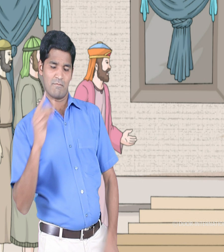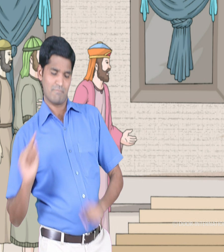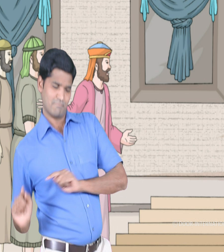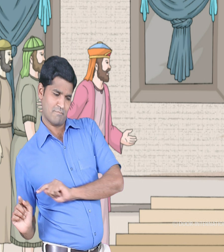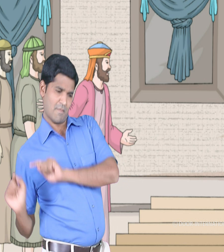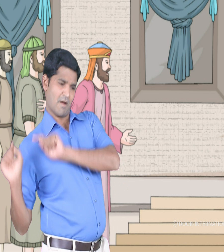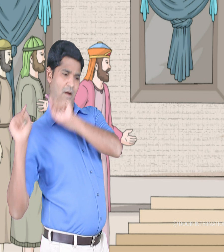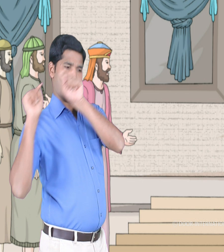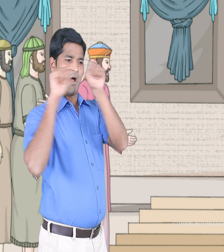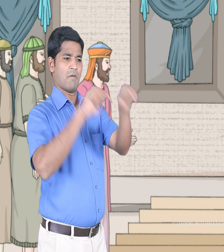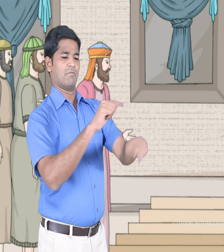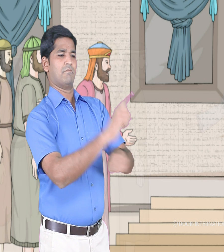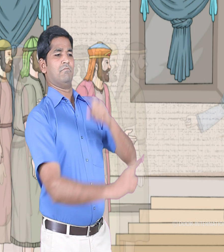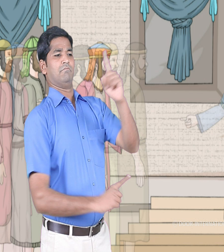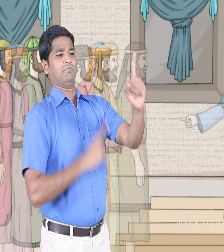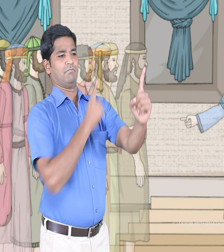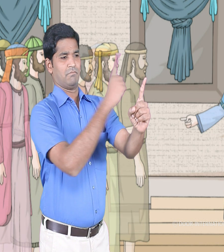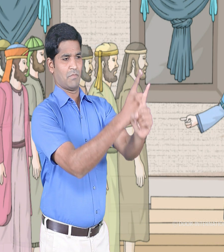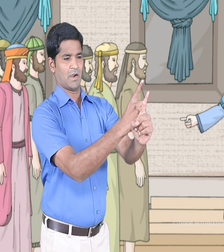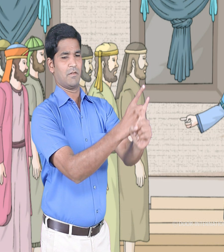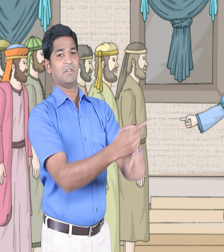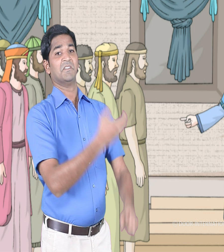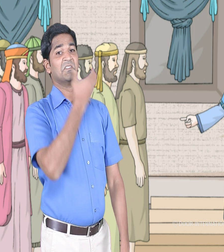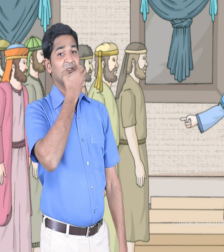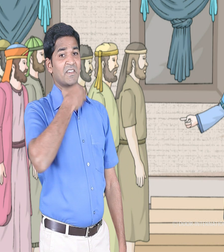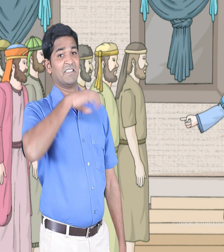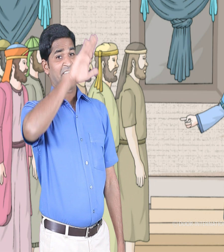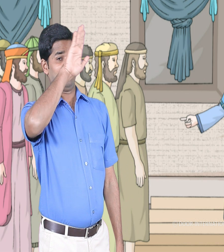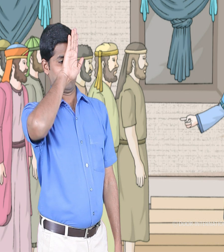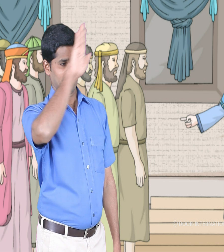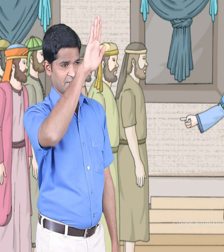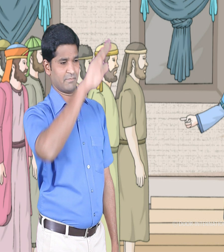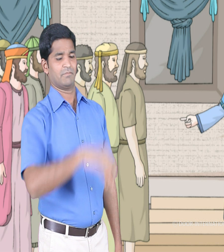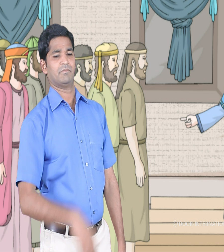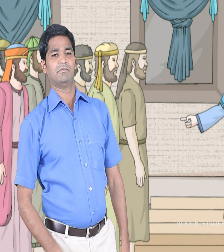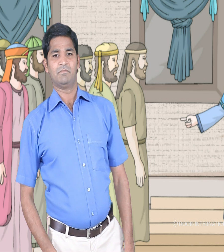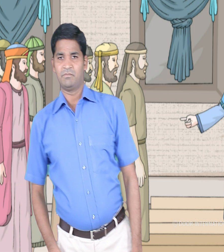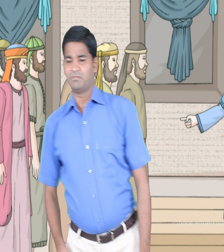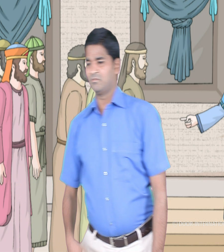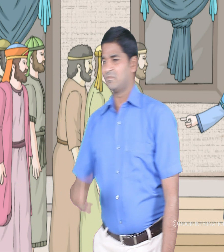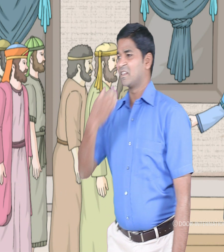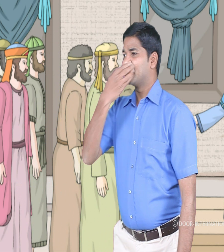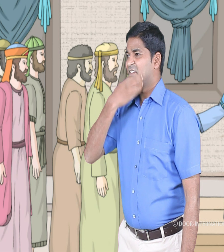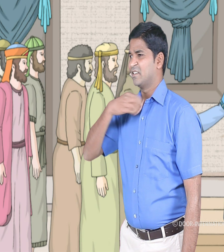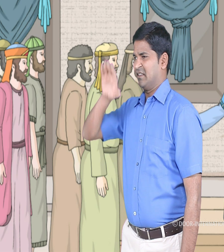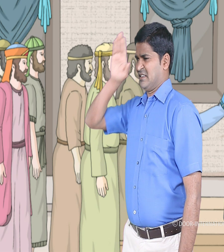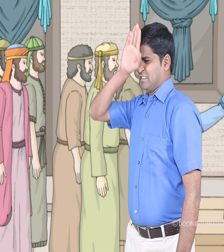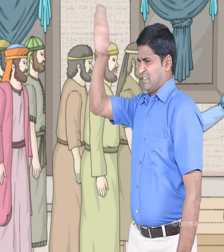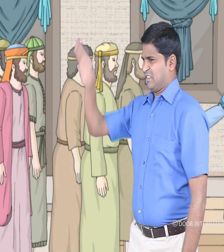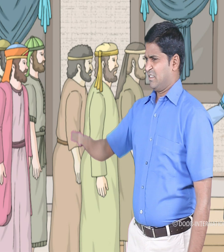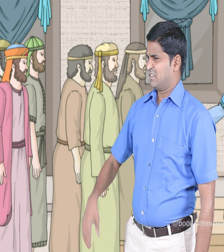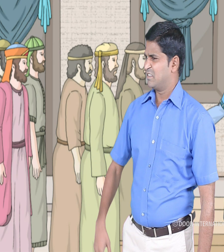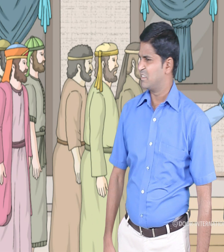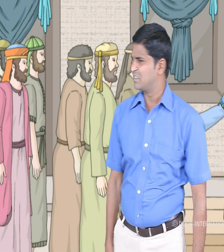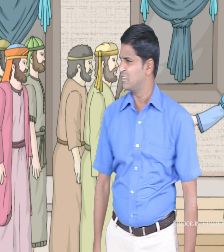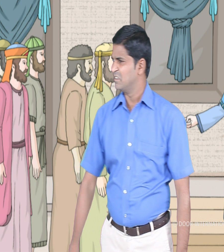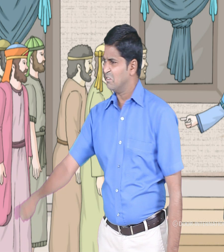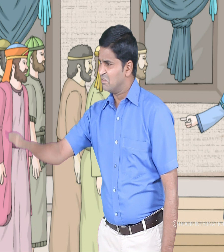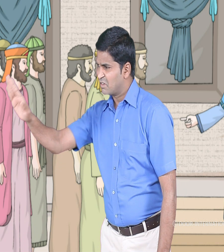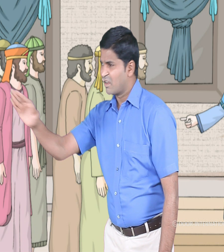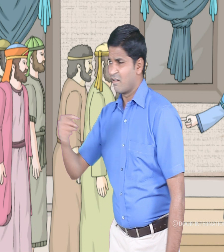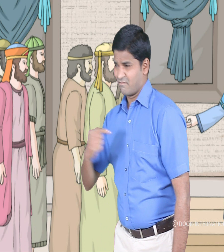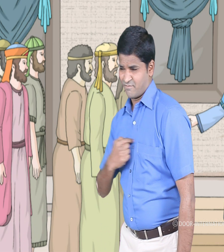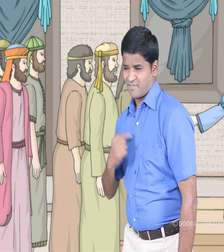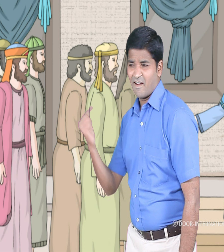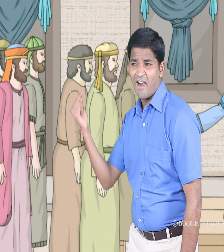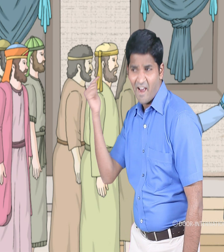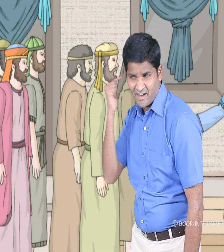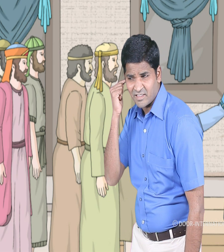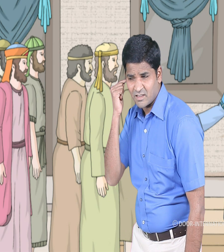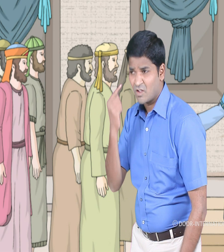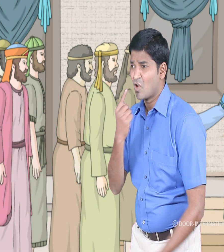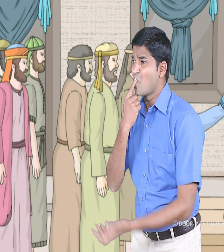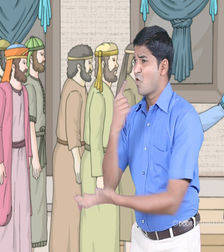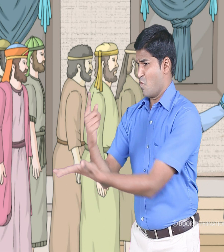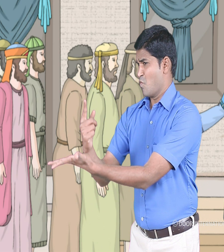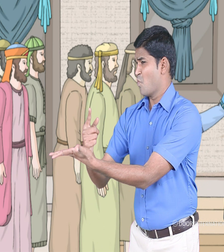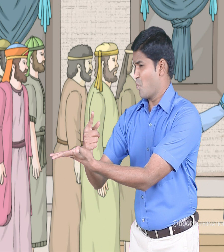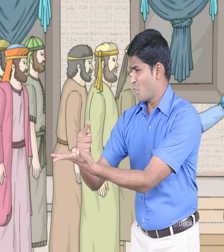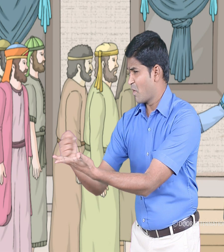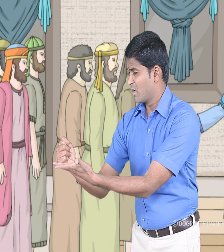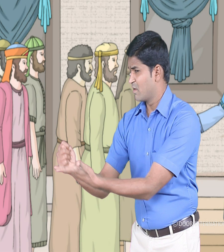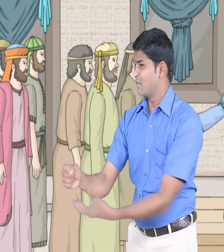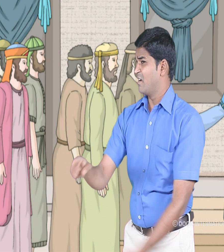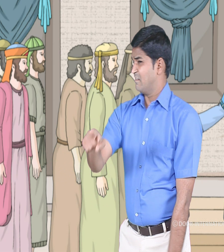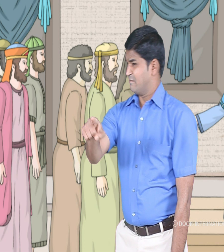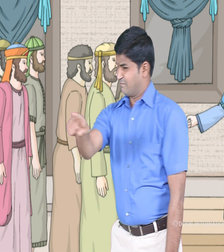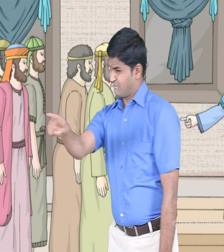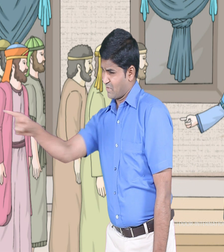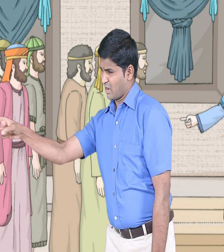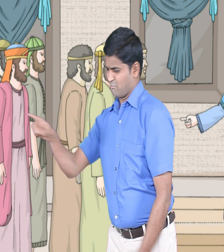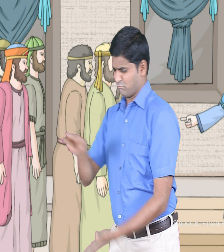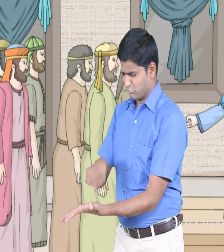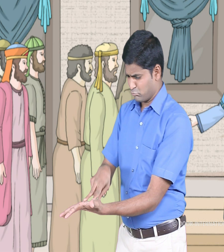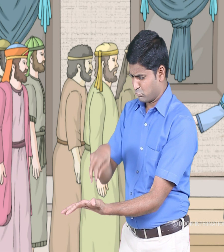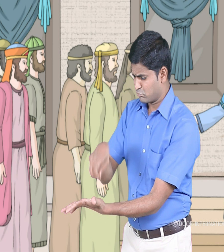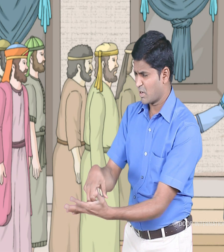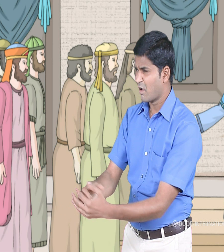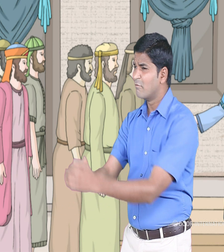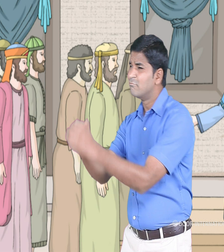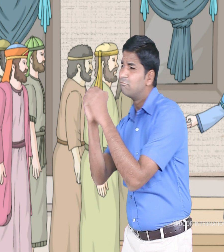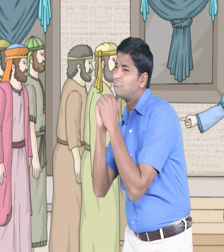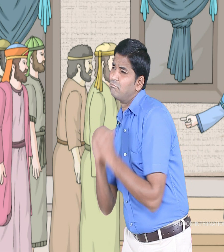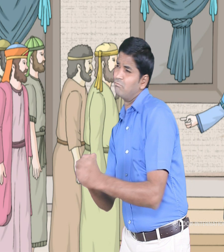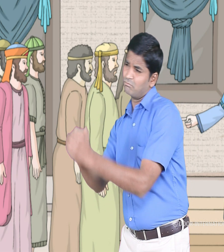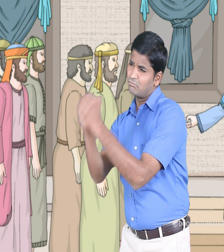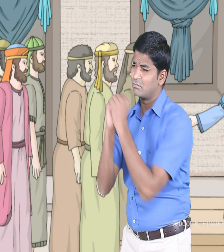Then Nebuchadnezzar, furious with rage, summoned Shadrach, Meshach, and Abednego.